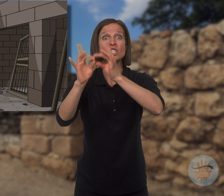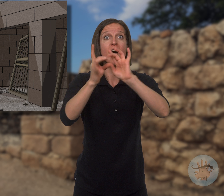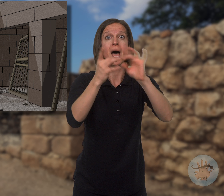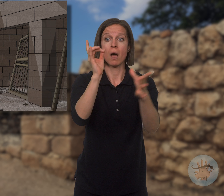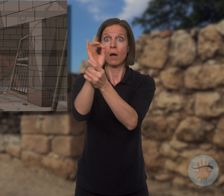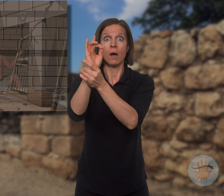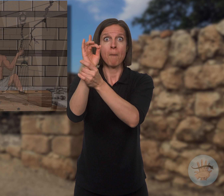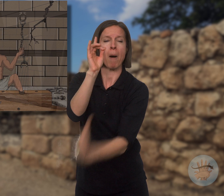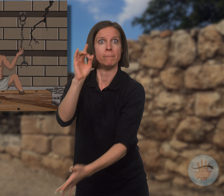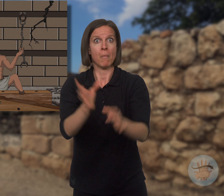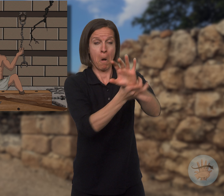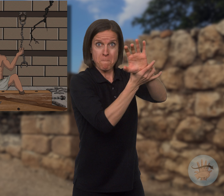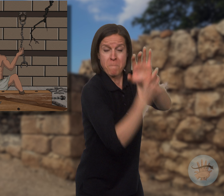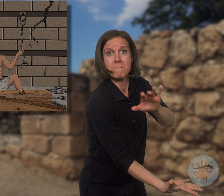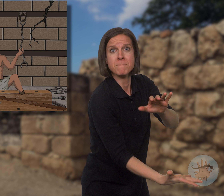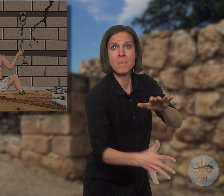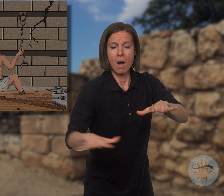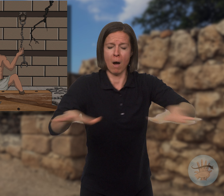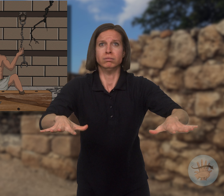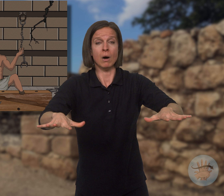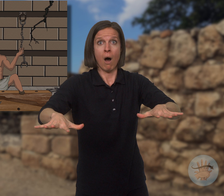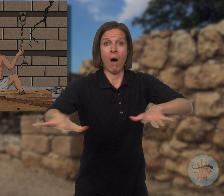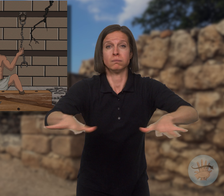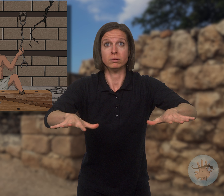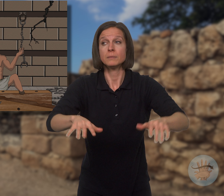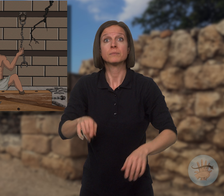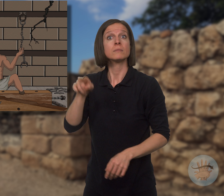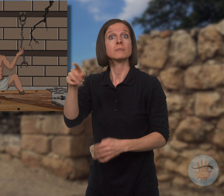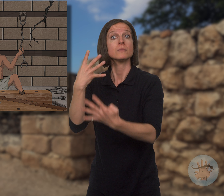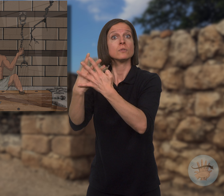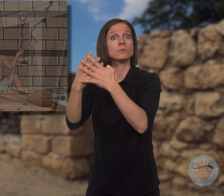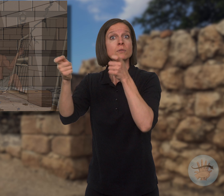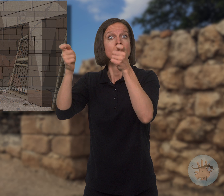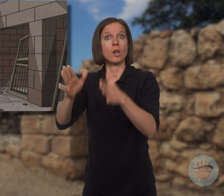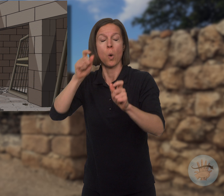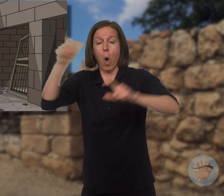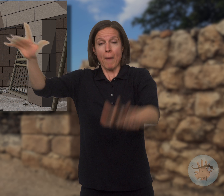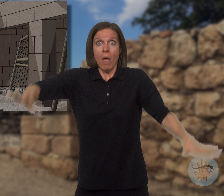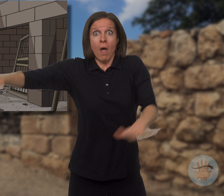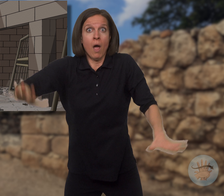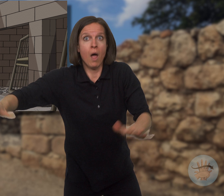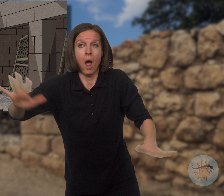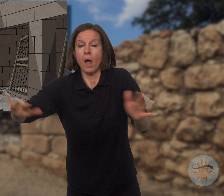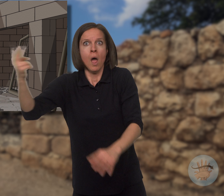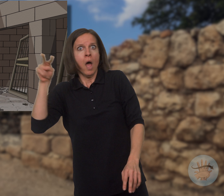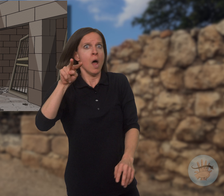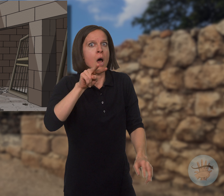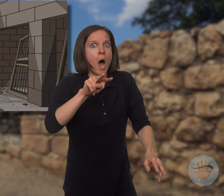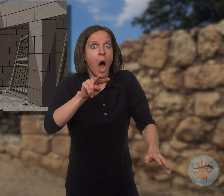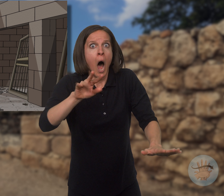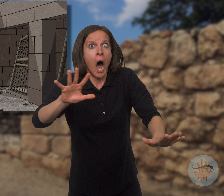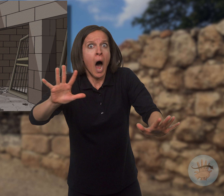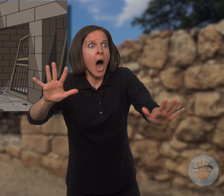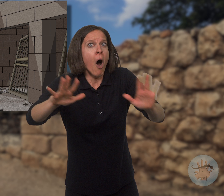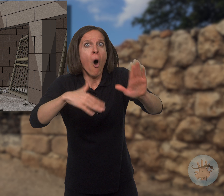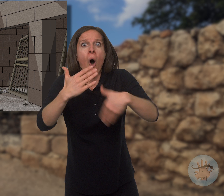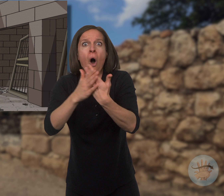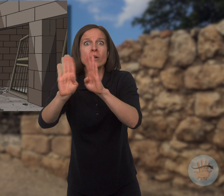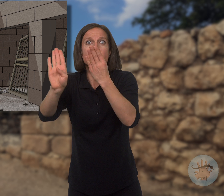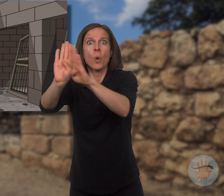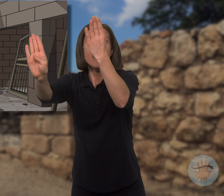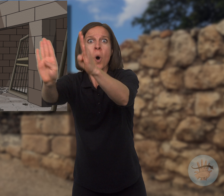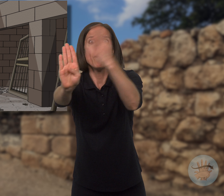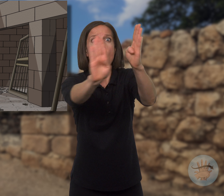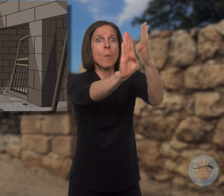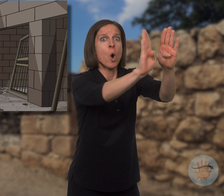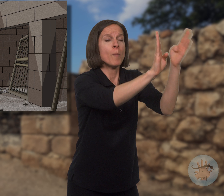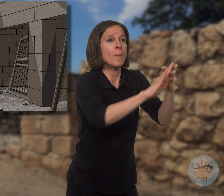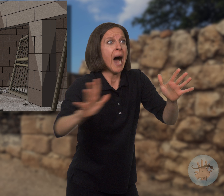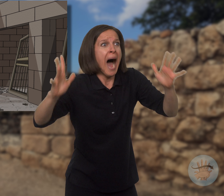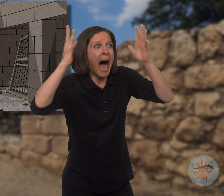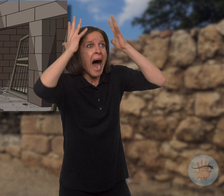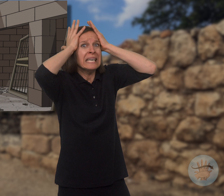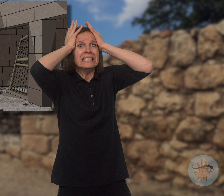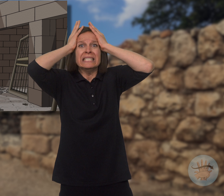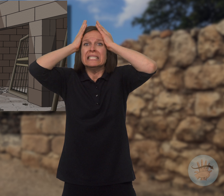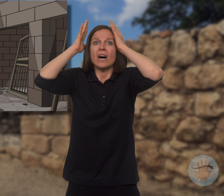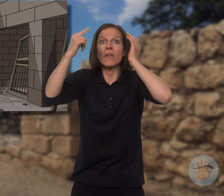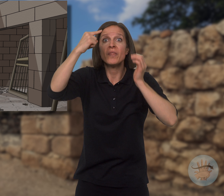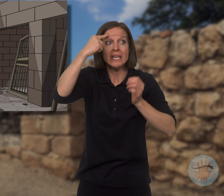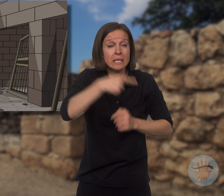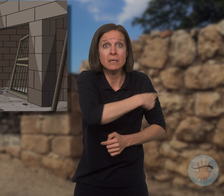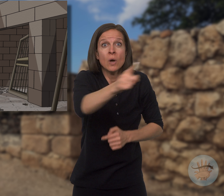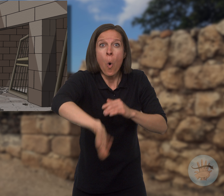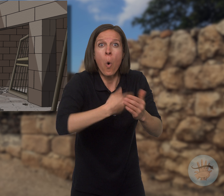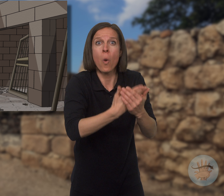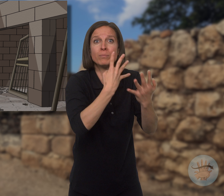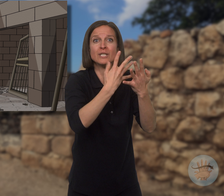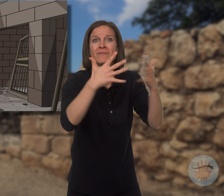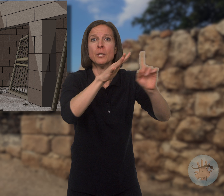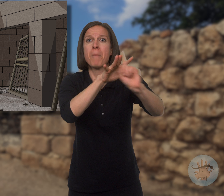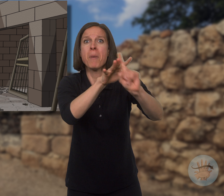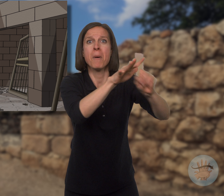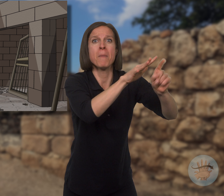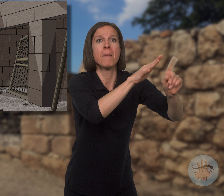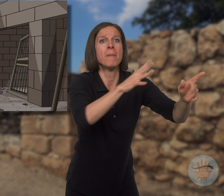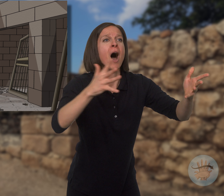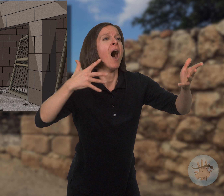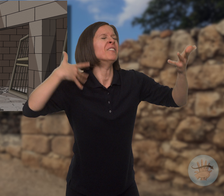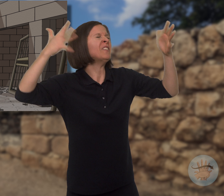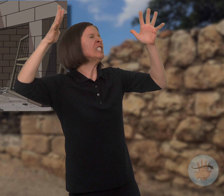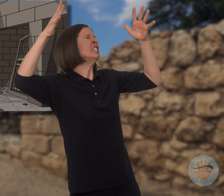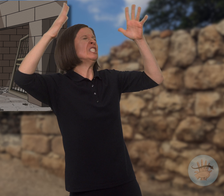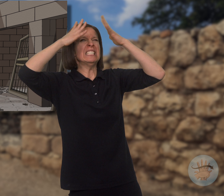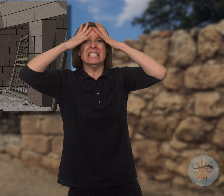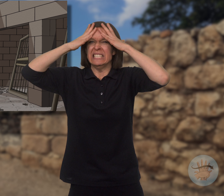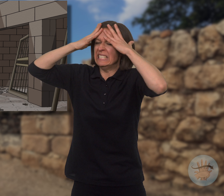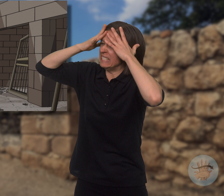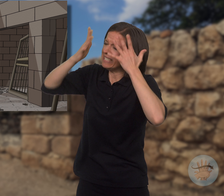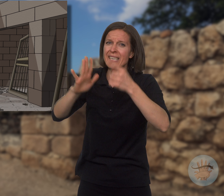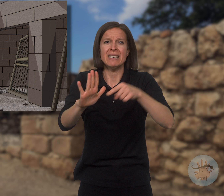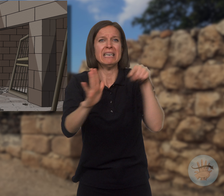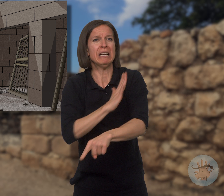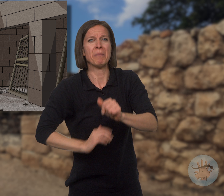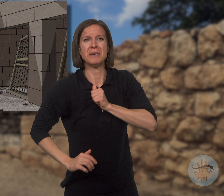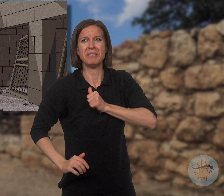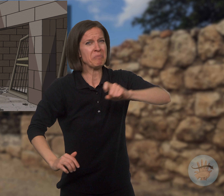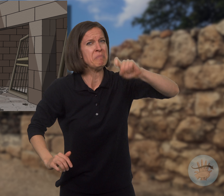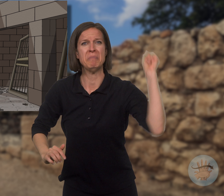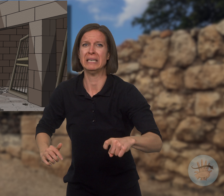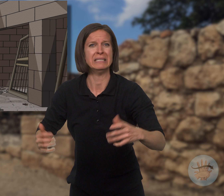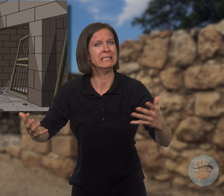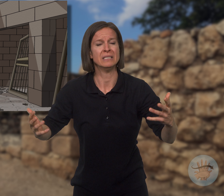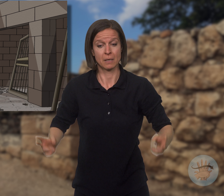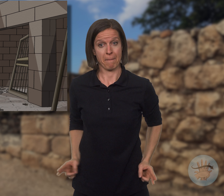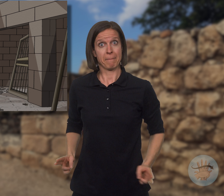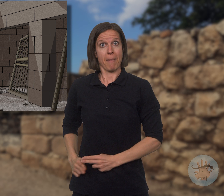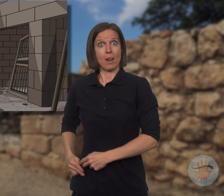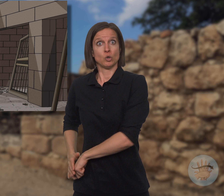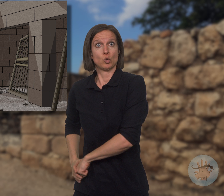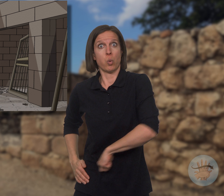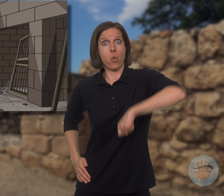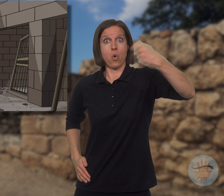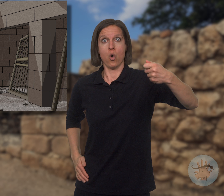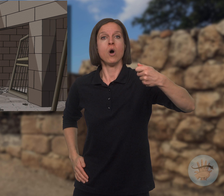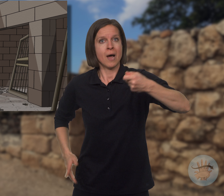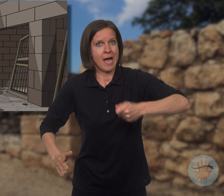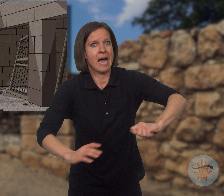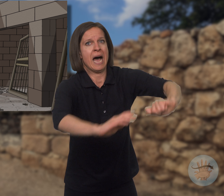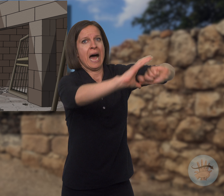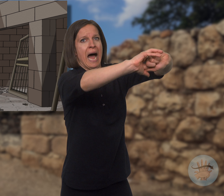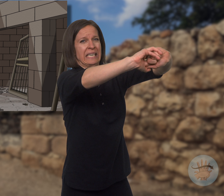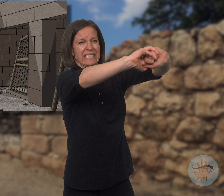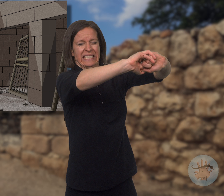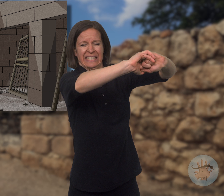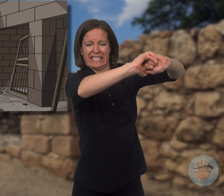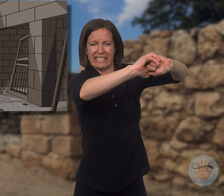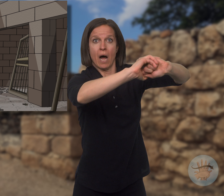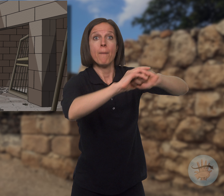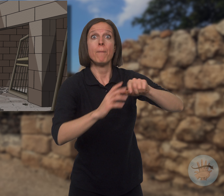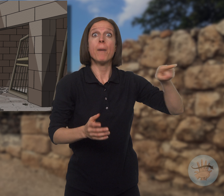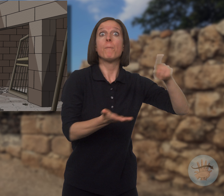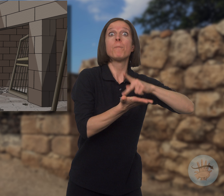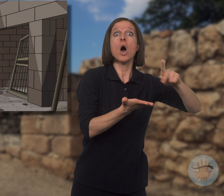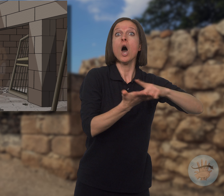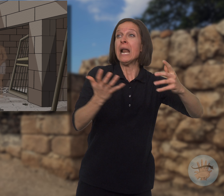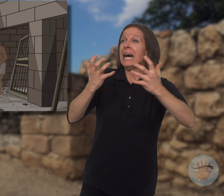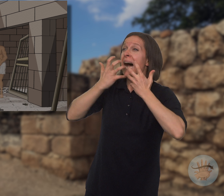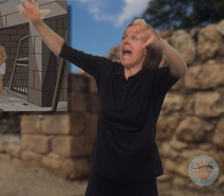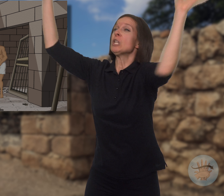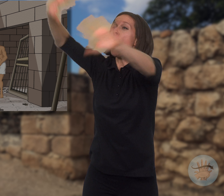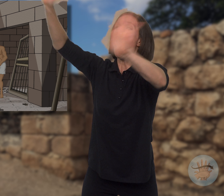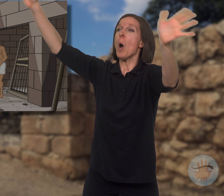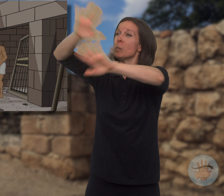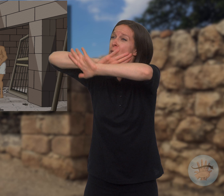When the jailer woke up and saw the prison doors open, he drew his sword and was about to kill himself, presuming that the prisoners had escaped.